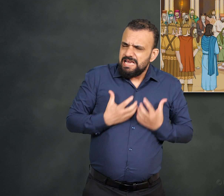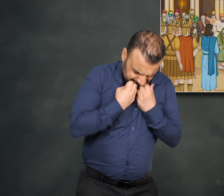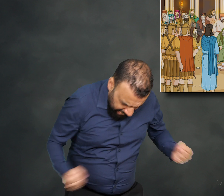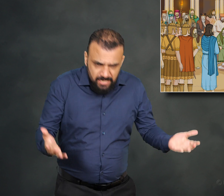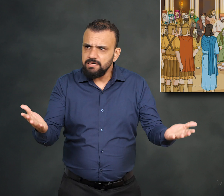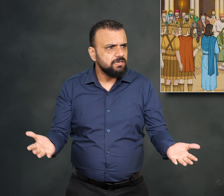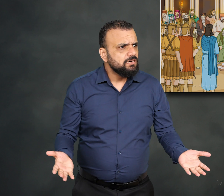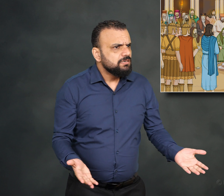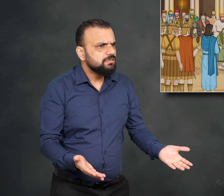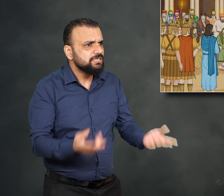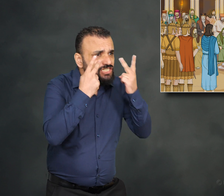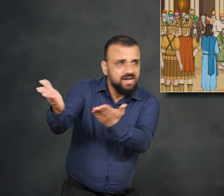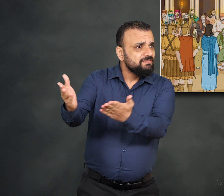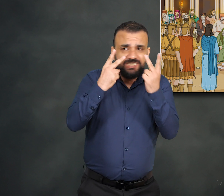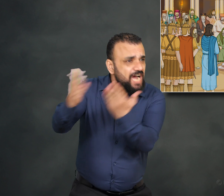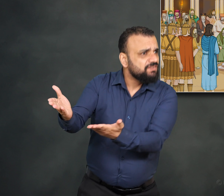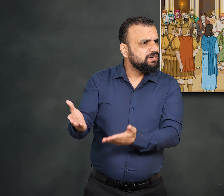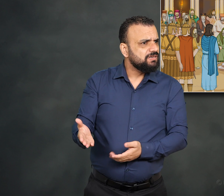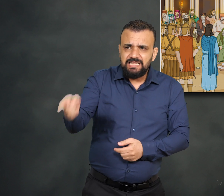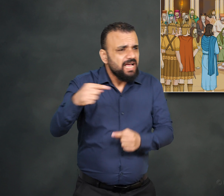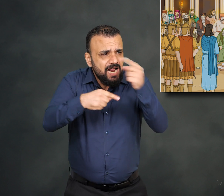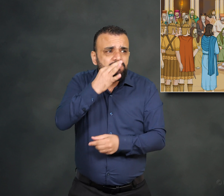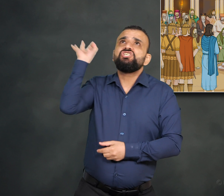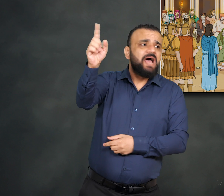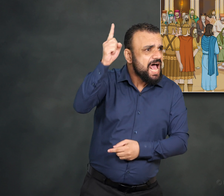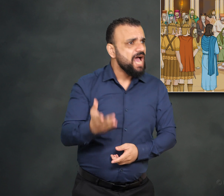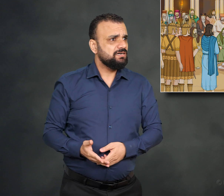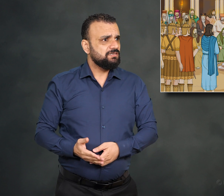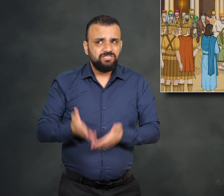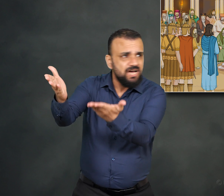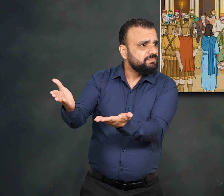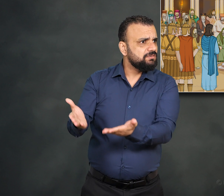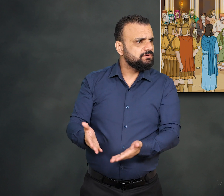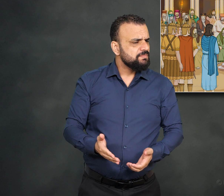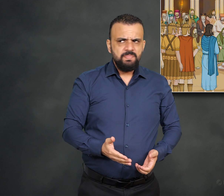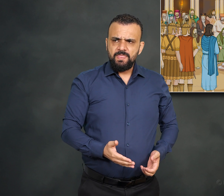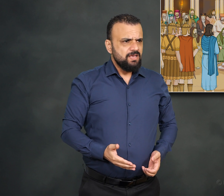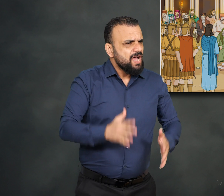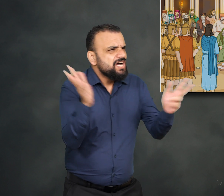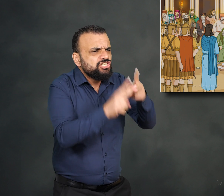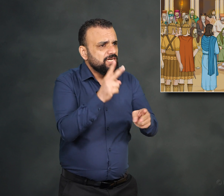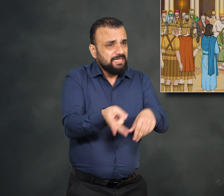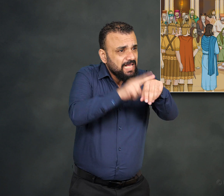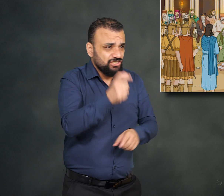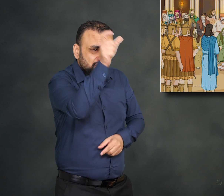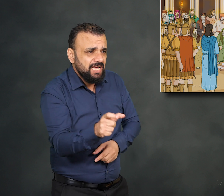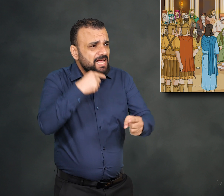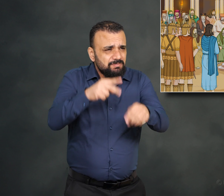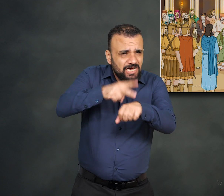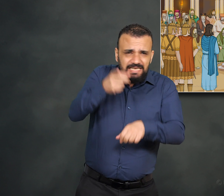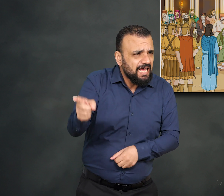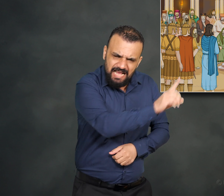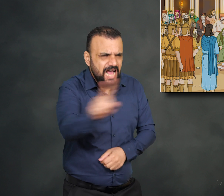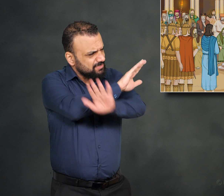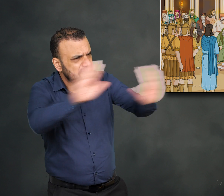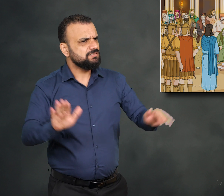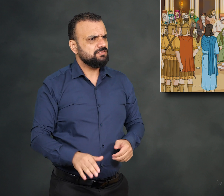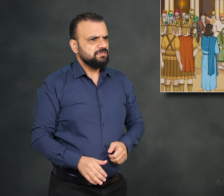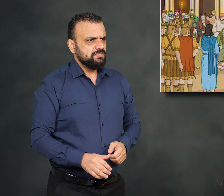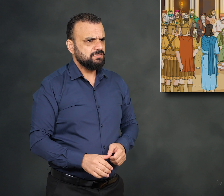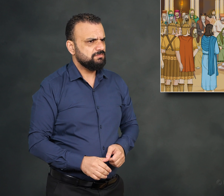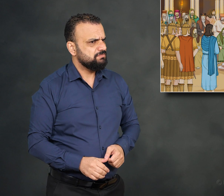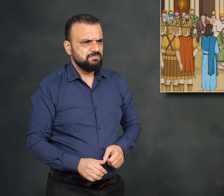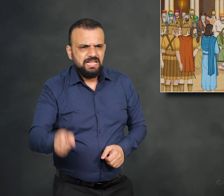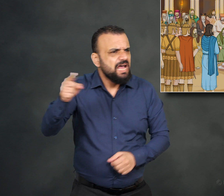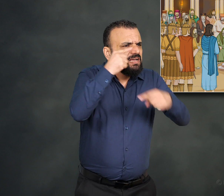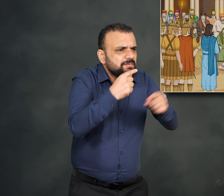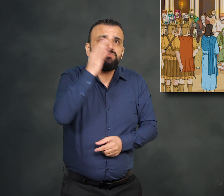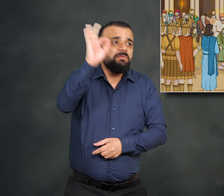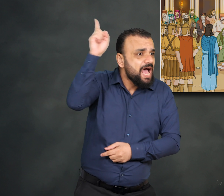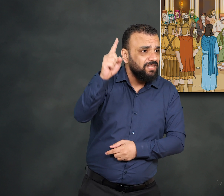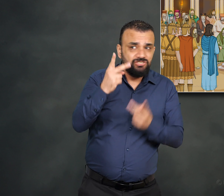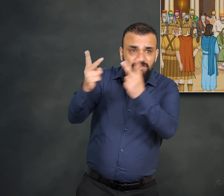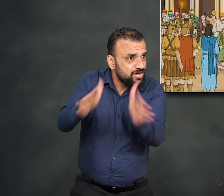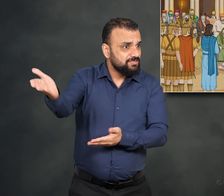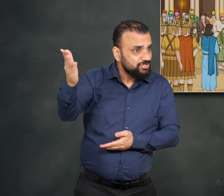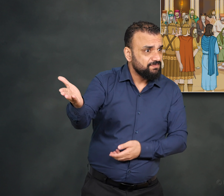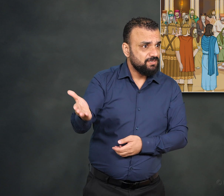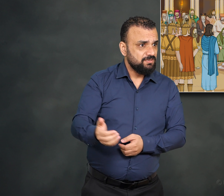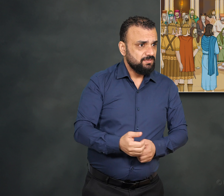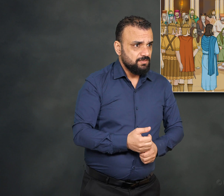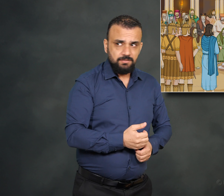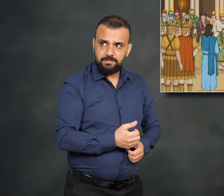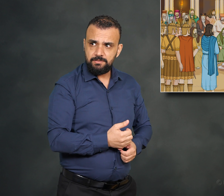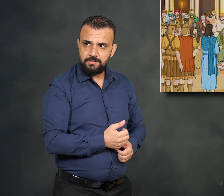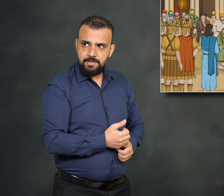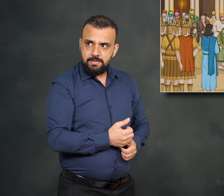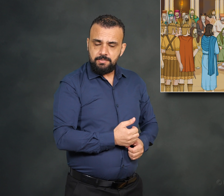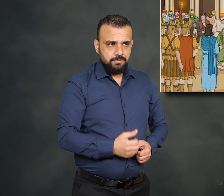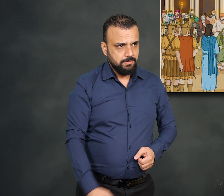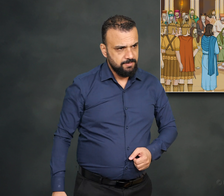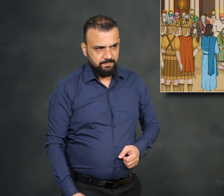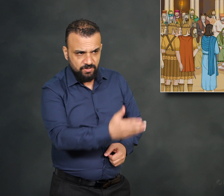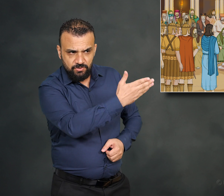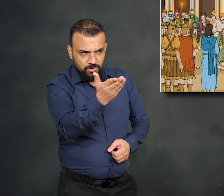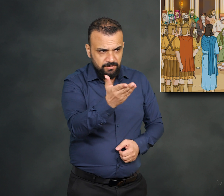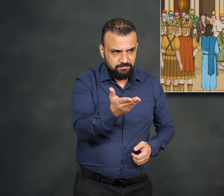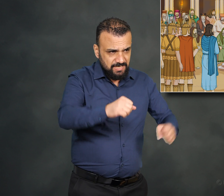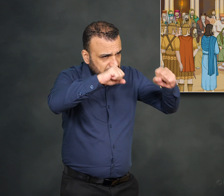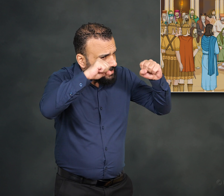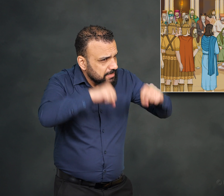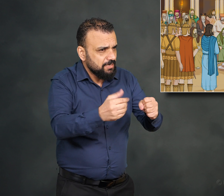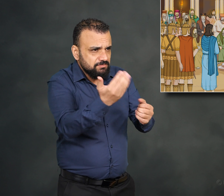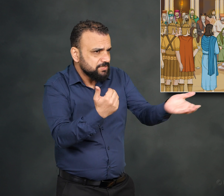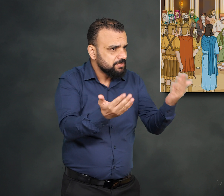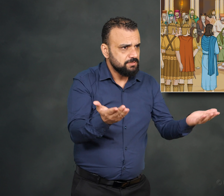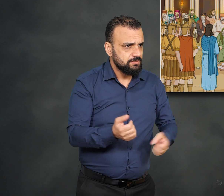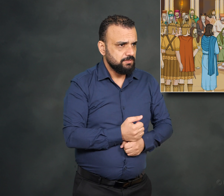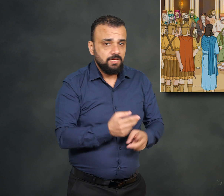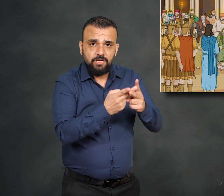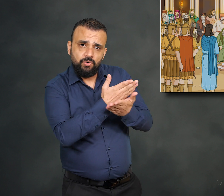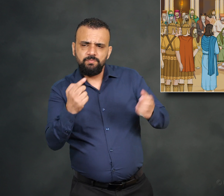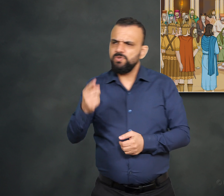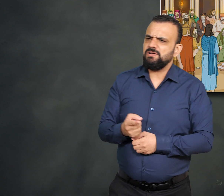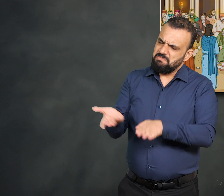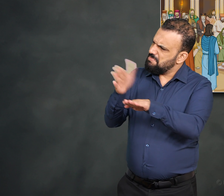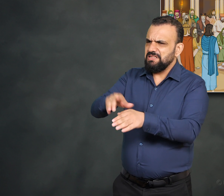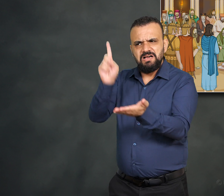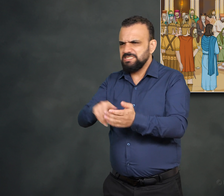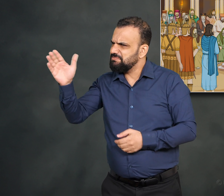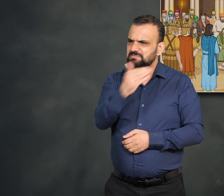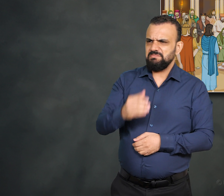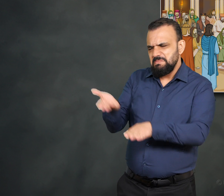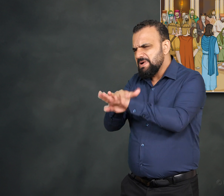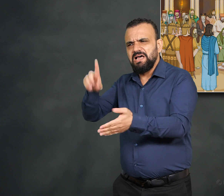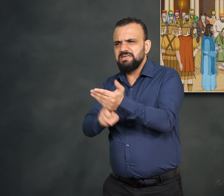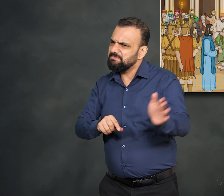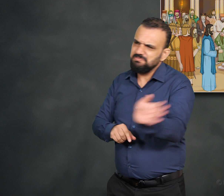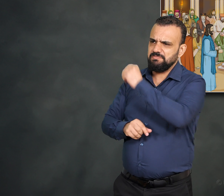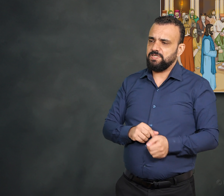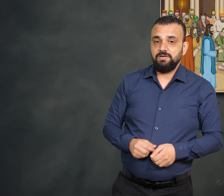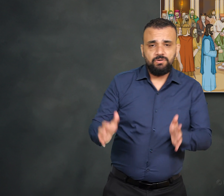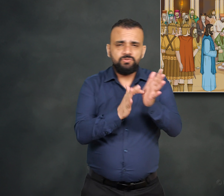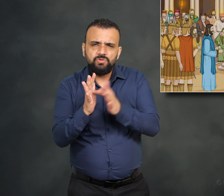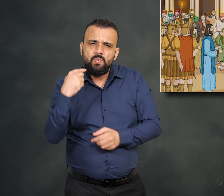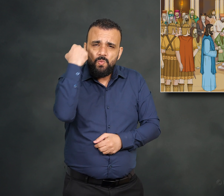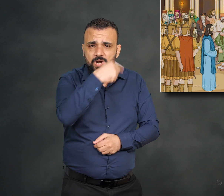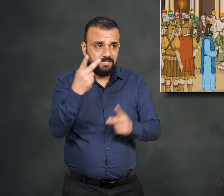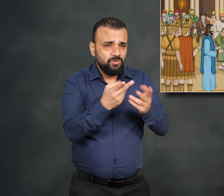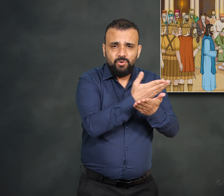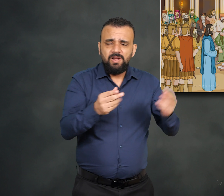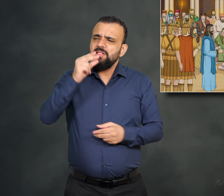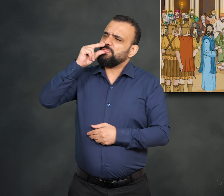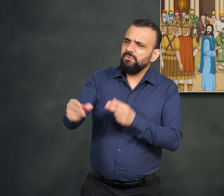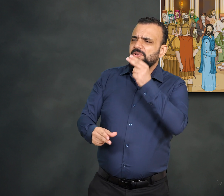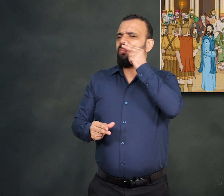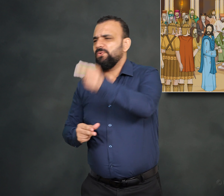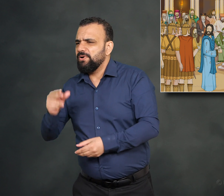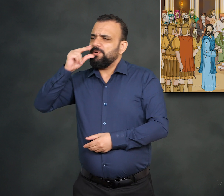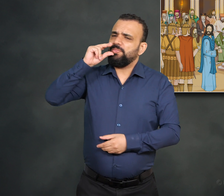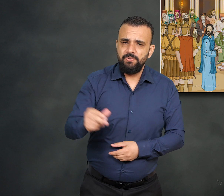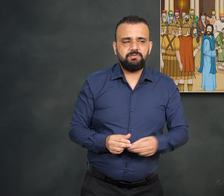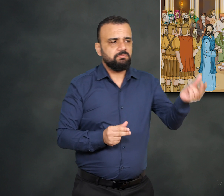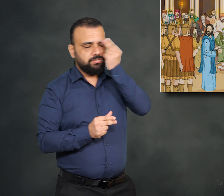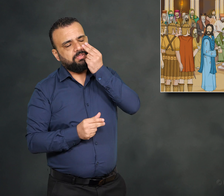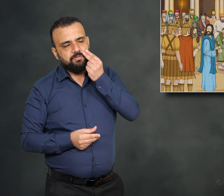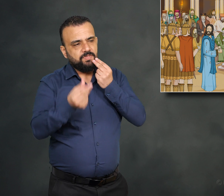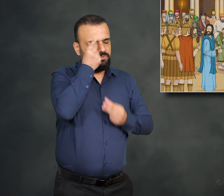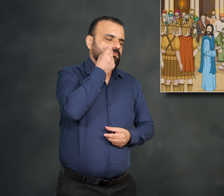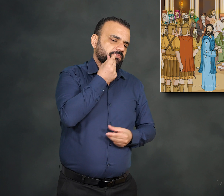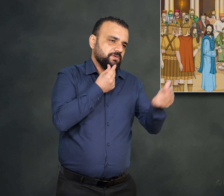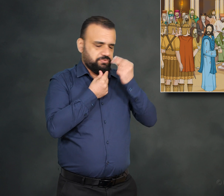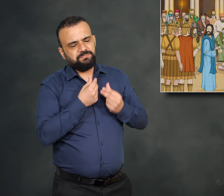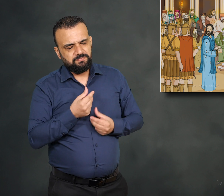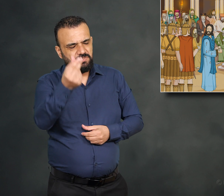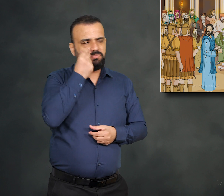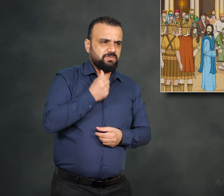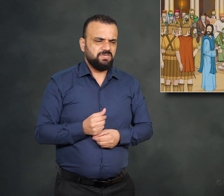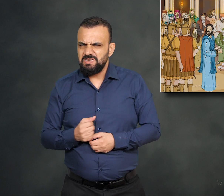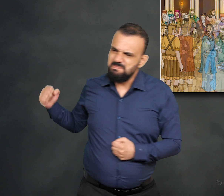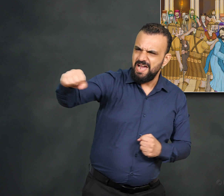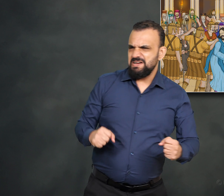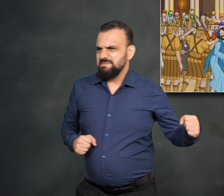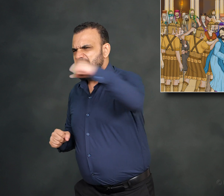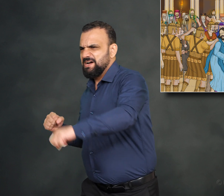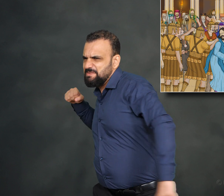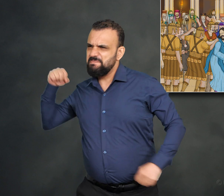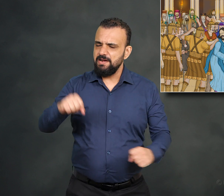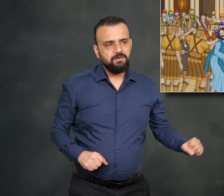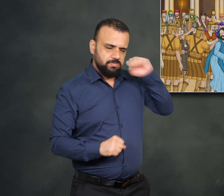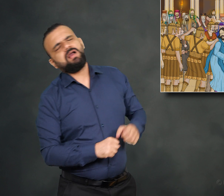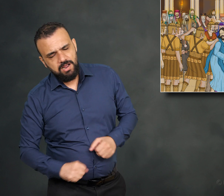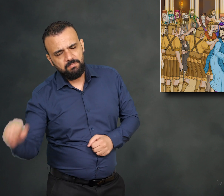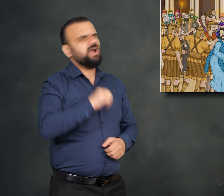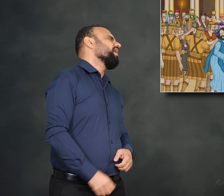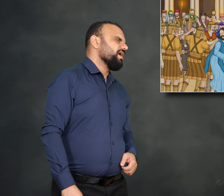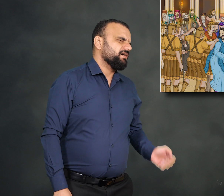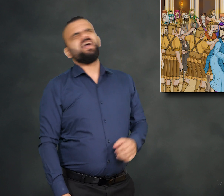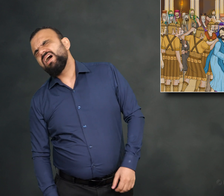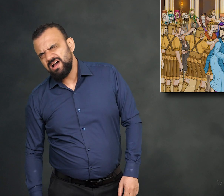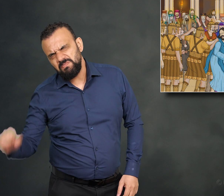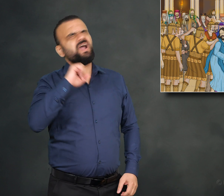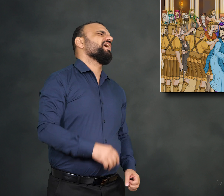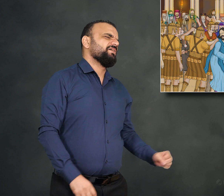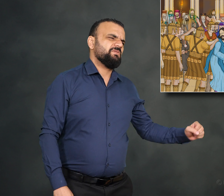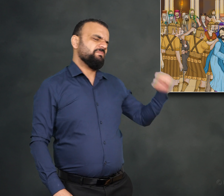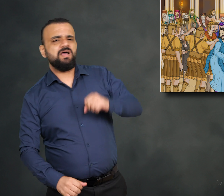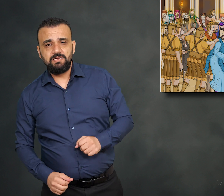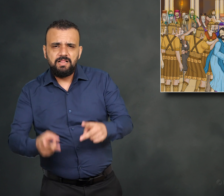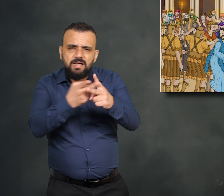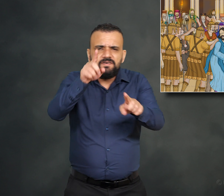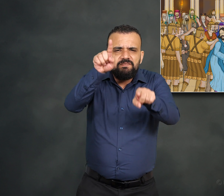At this, the high priest tore his clothes and declared, “He has blasphemed! Why do we need any more witnesses? Look, now you have heard the blasphemy. What do you think?”